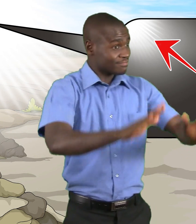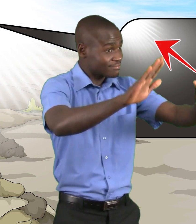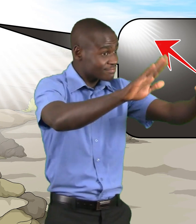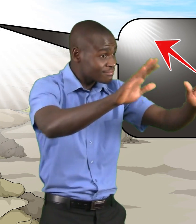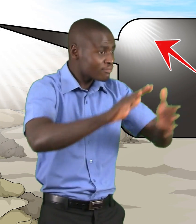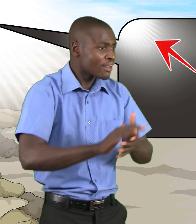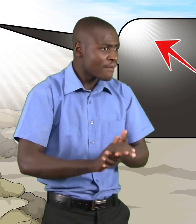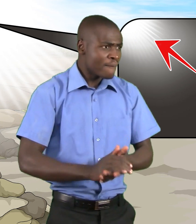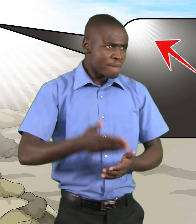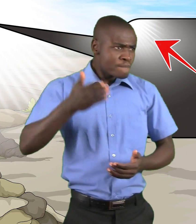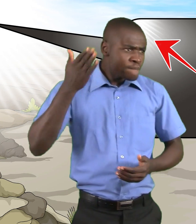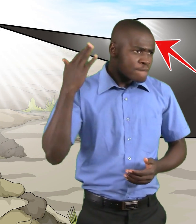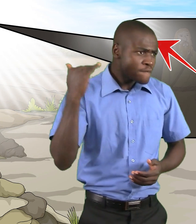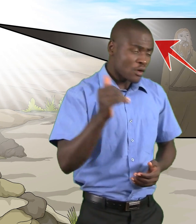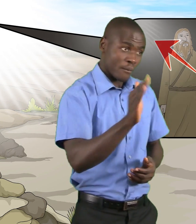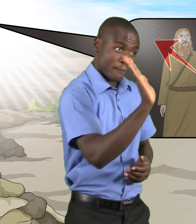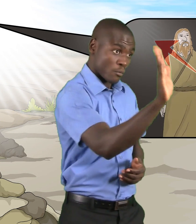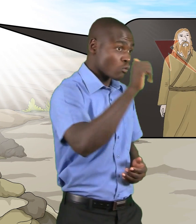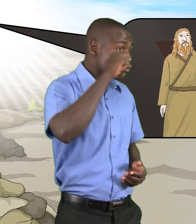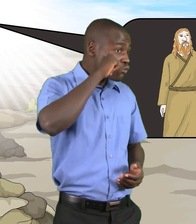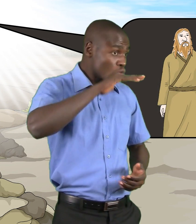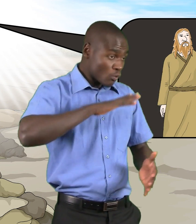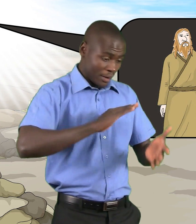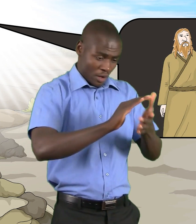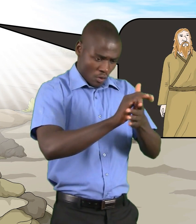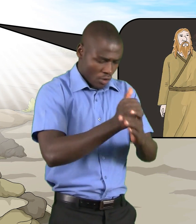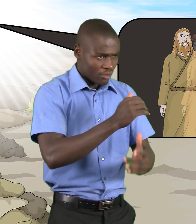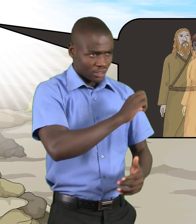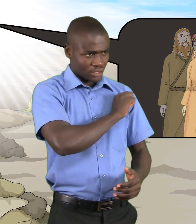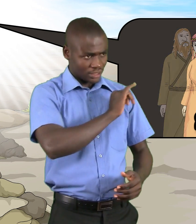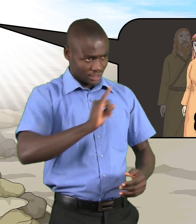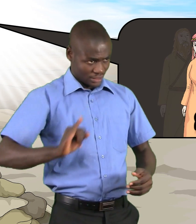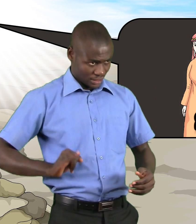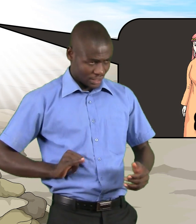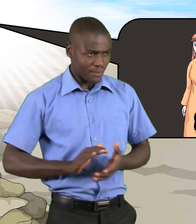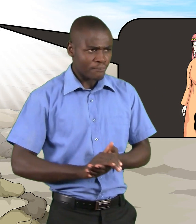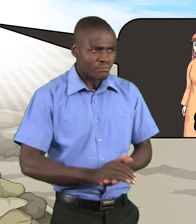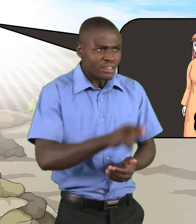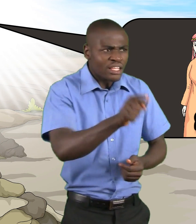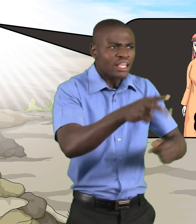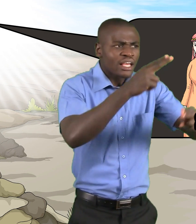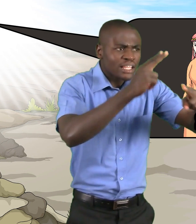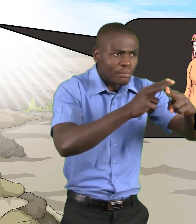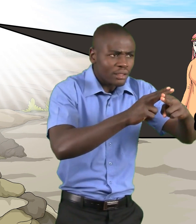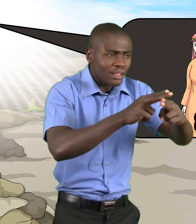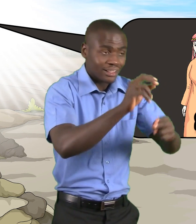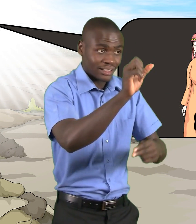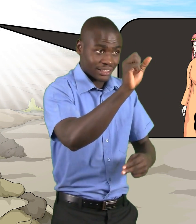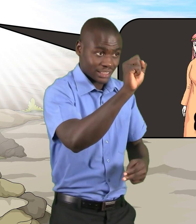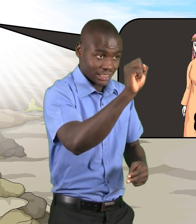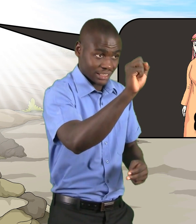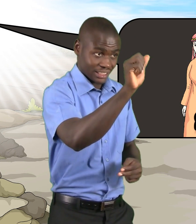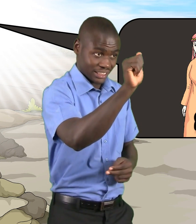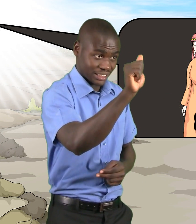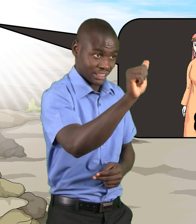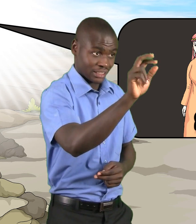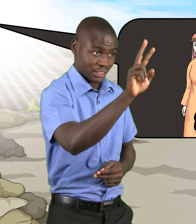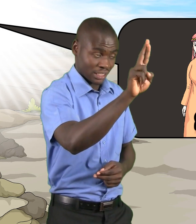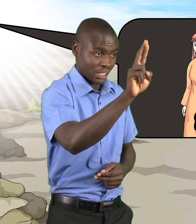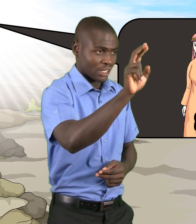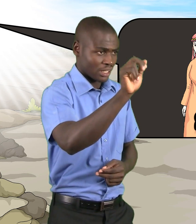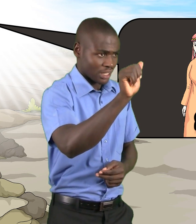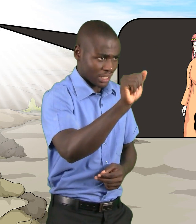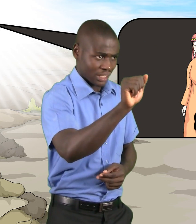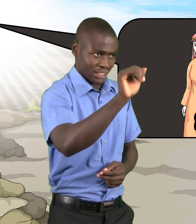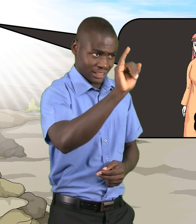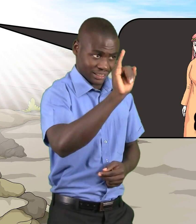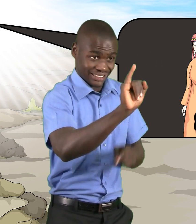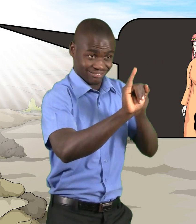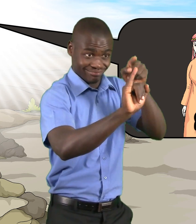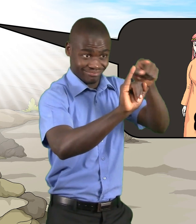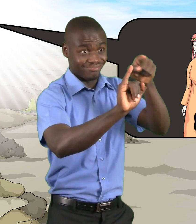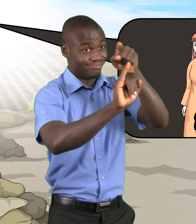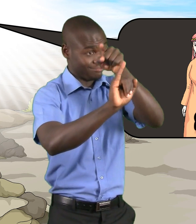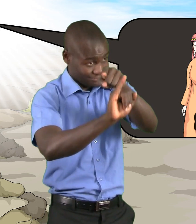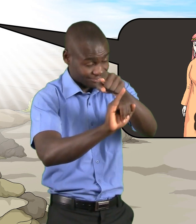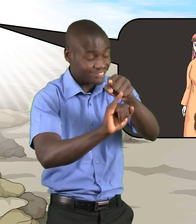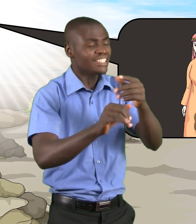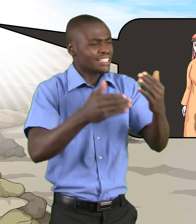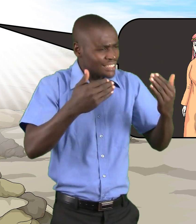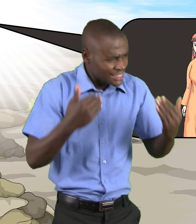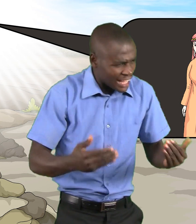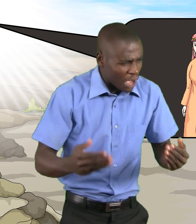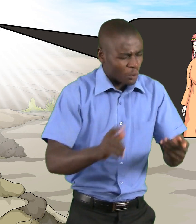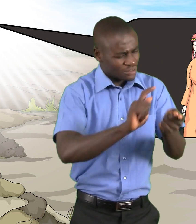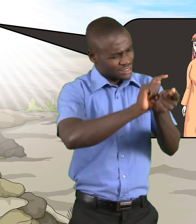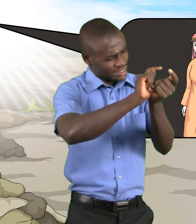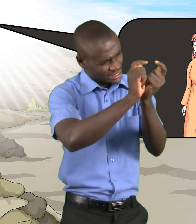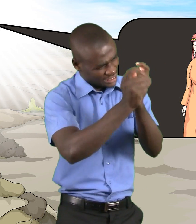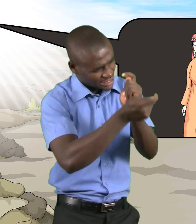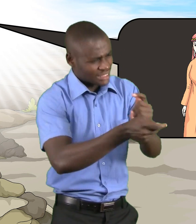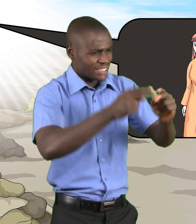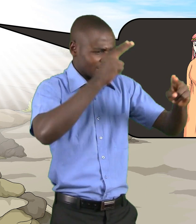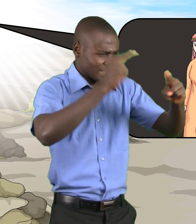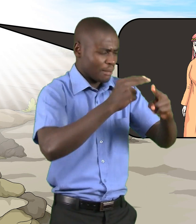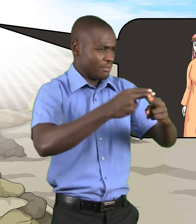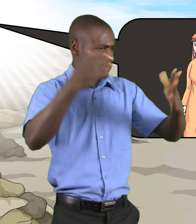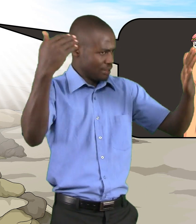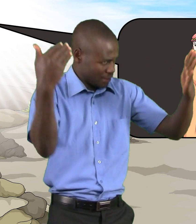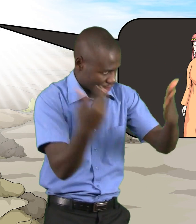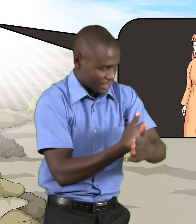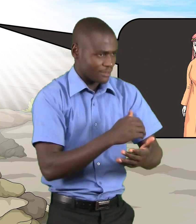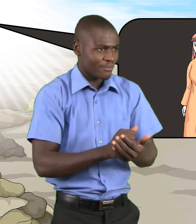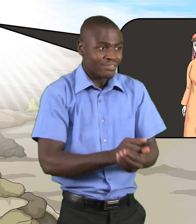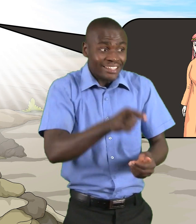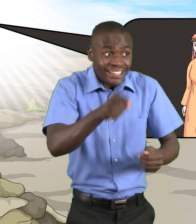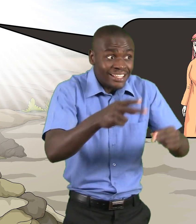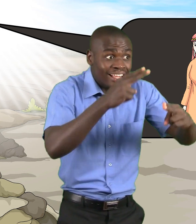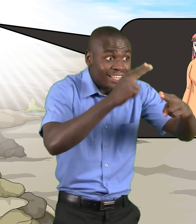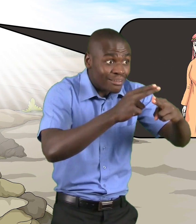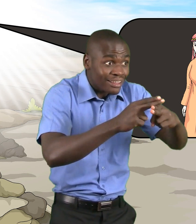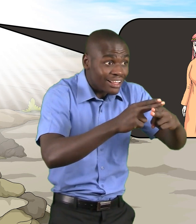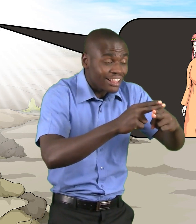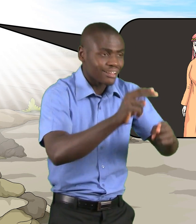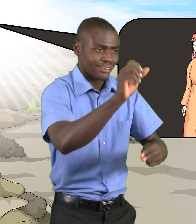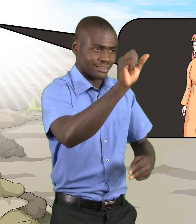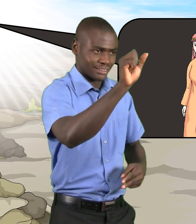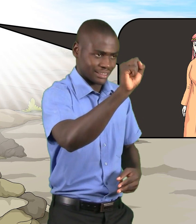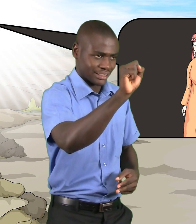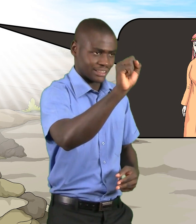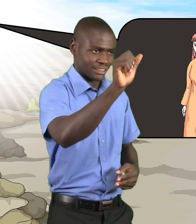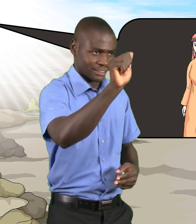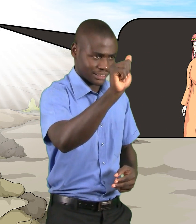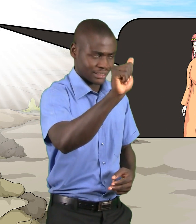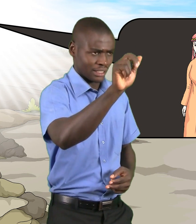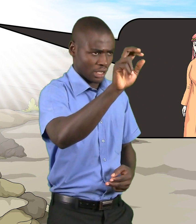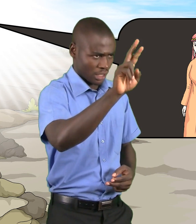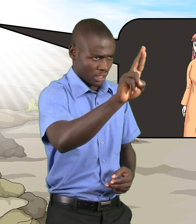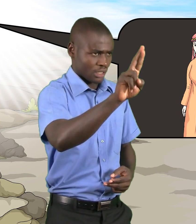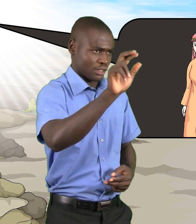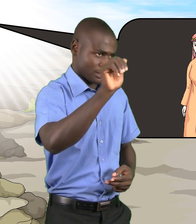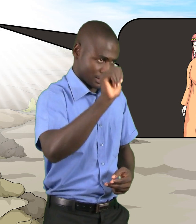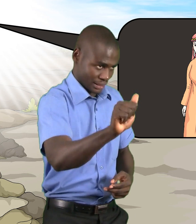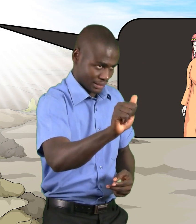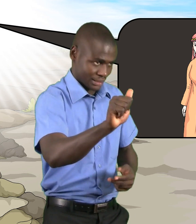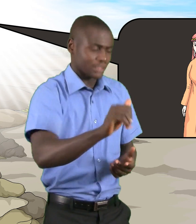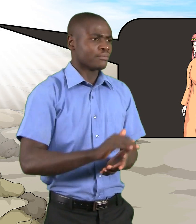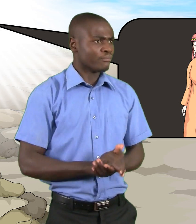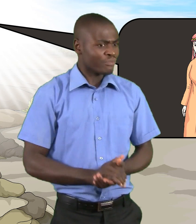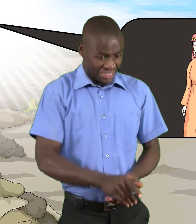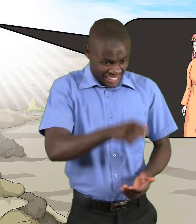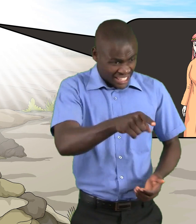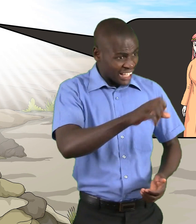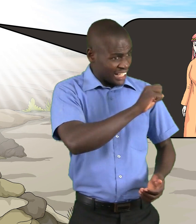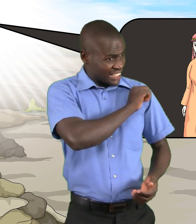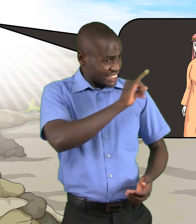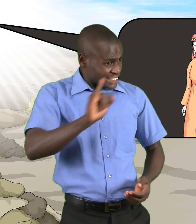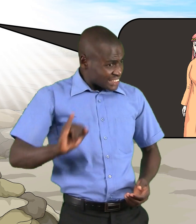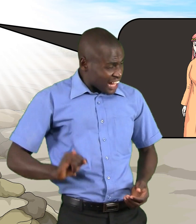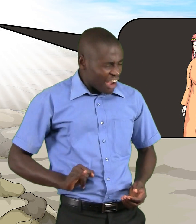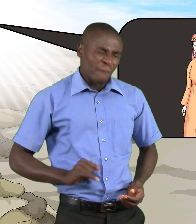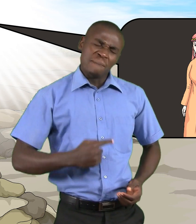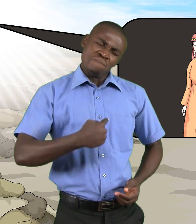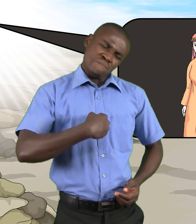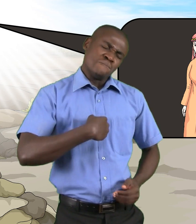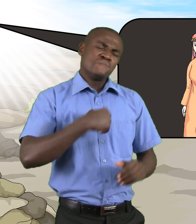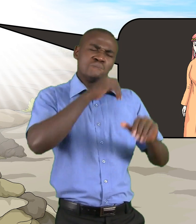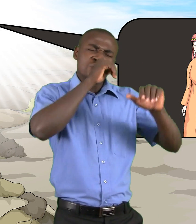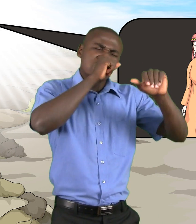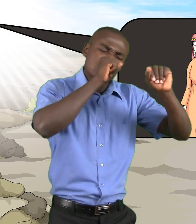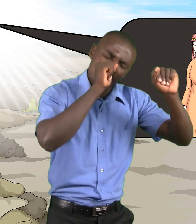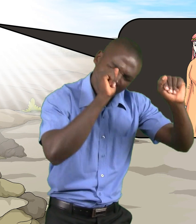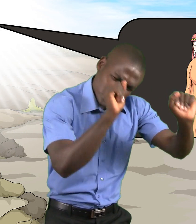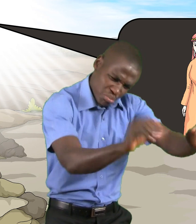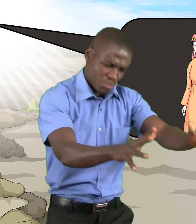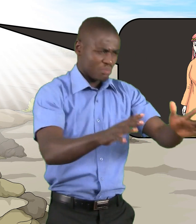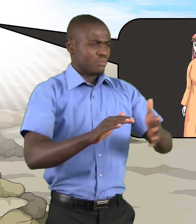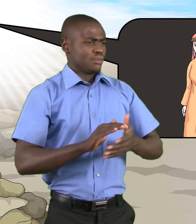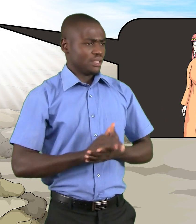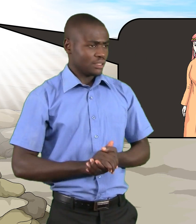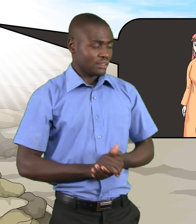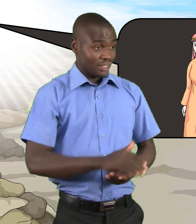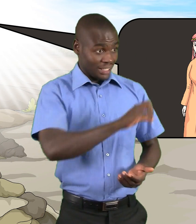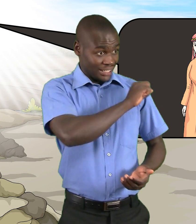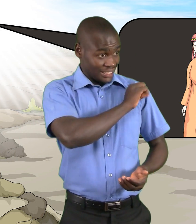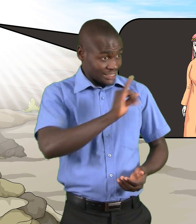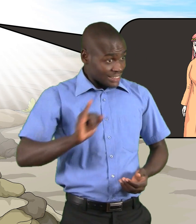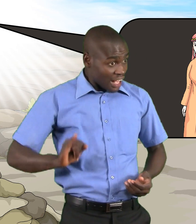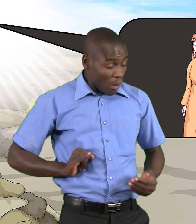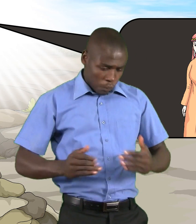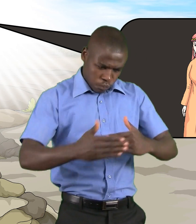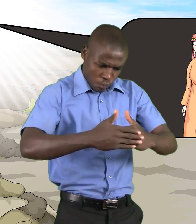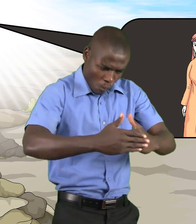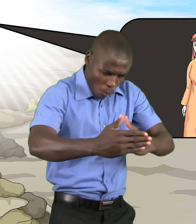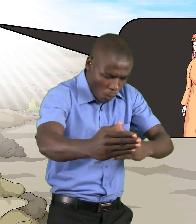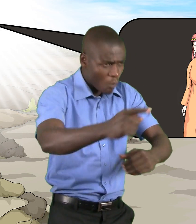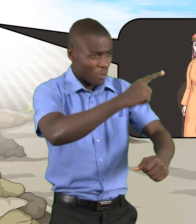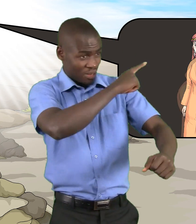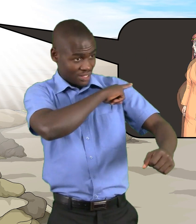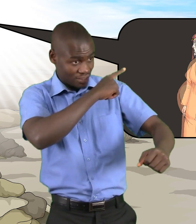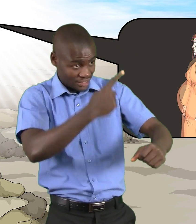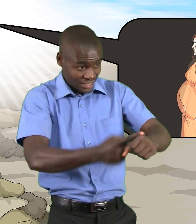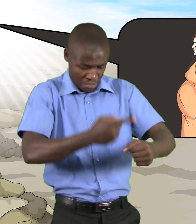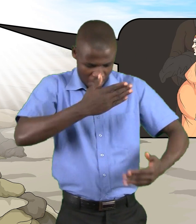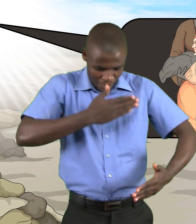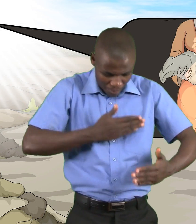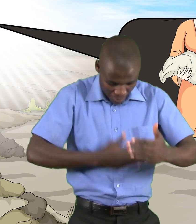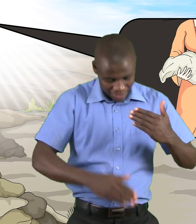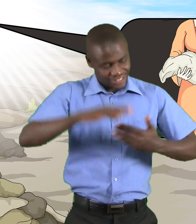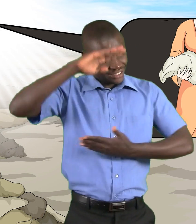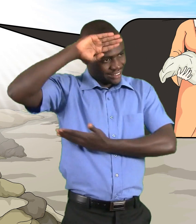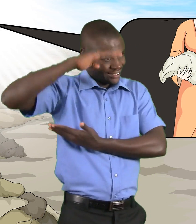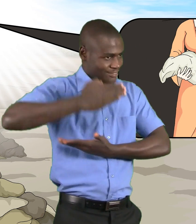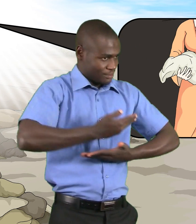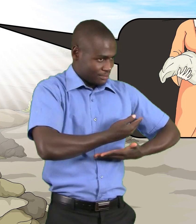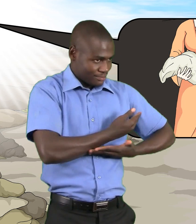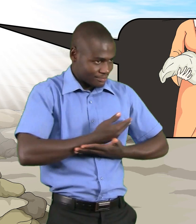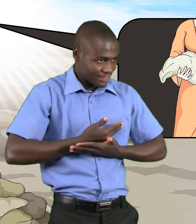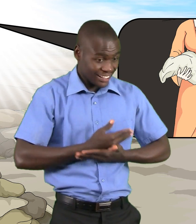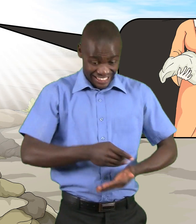Then God said to Abraham, “As for Sarai your wife, do not call her Sarai, for her name is to be Sarah.